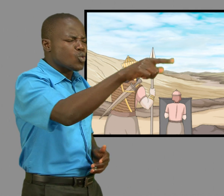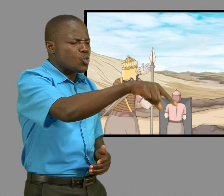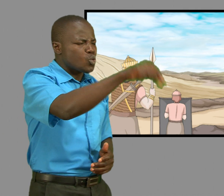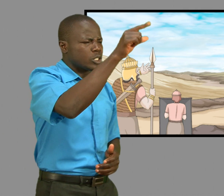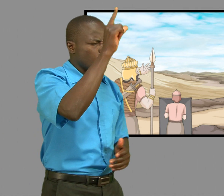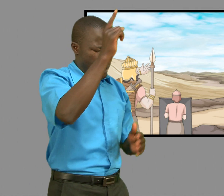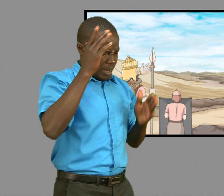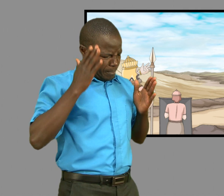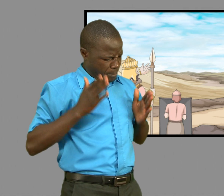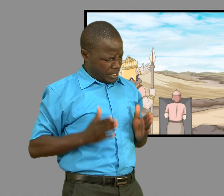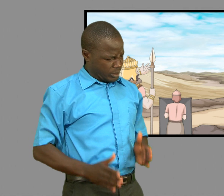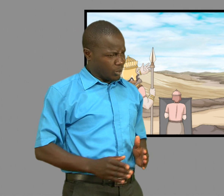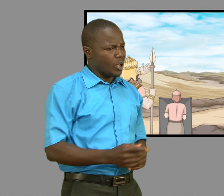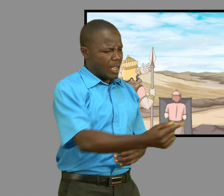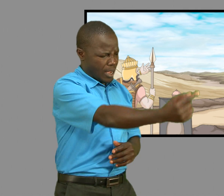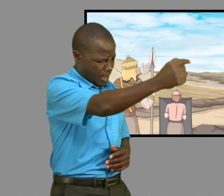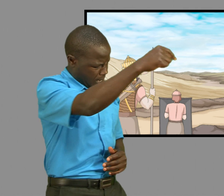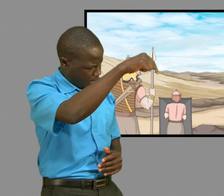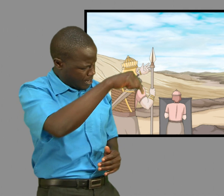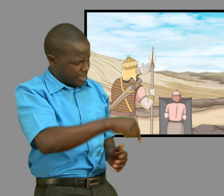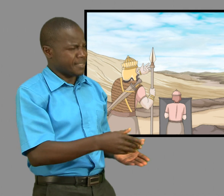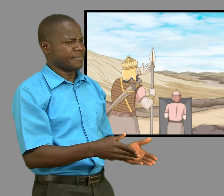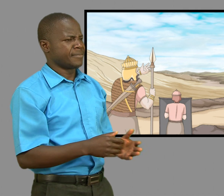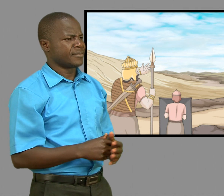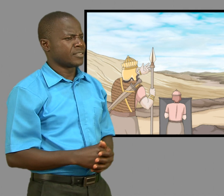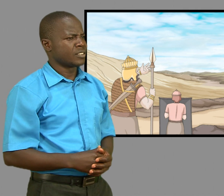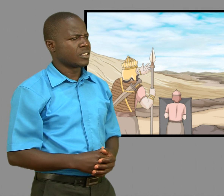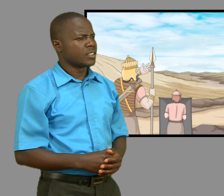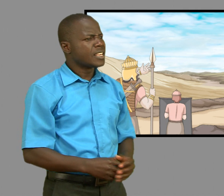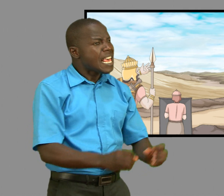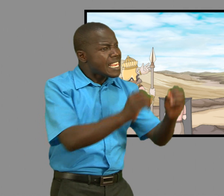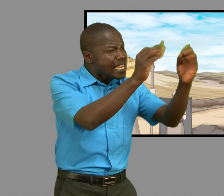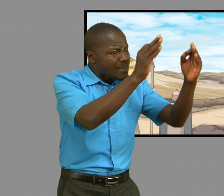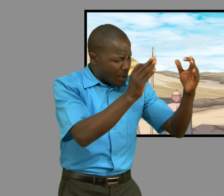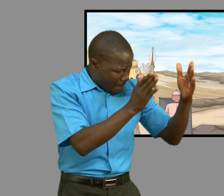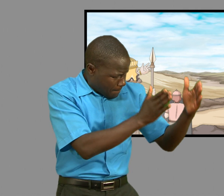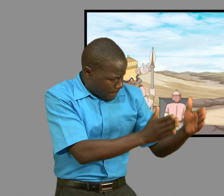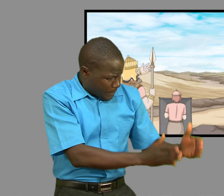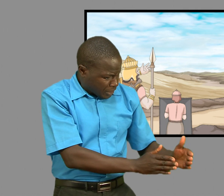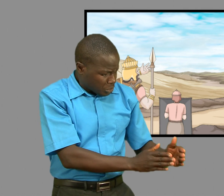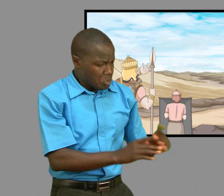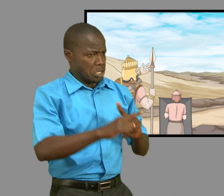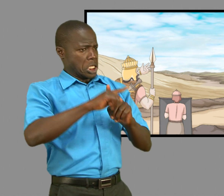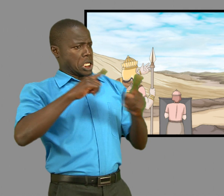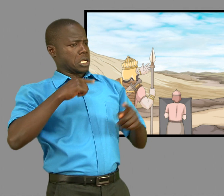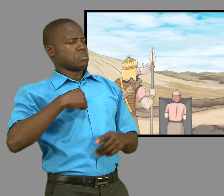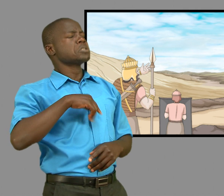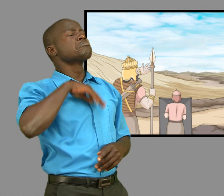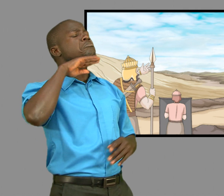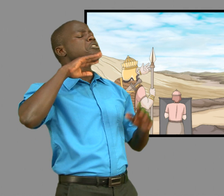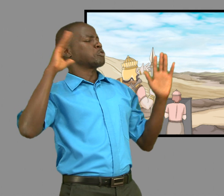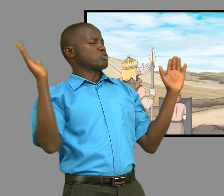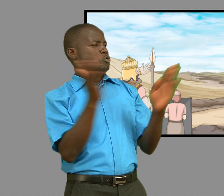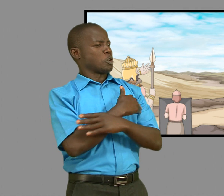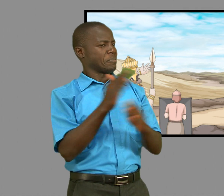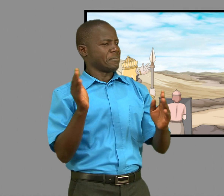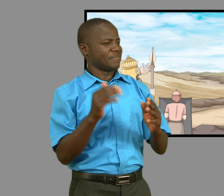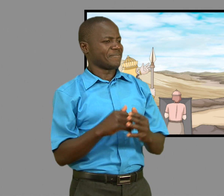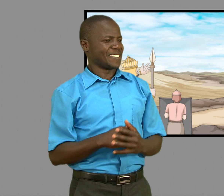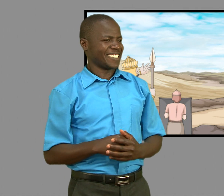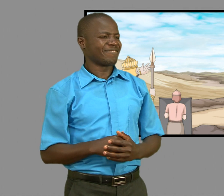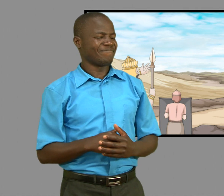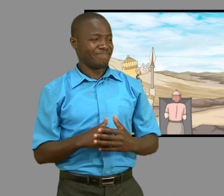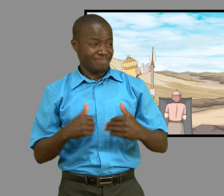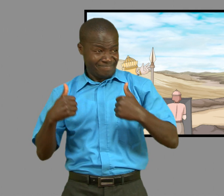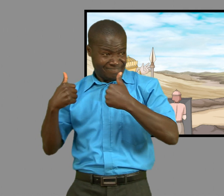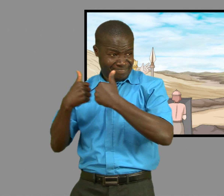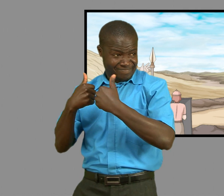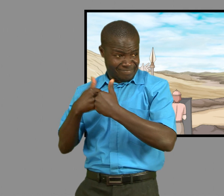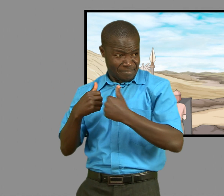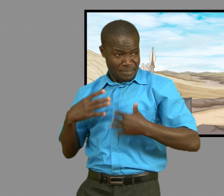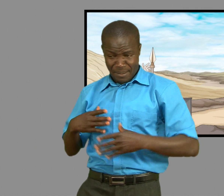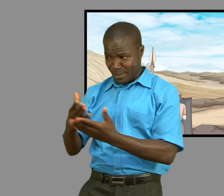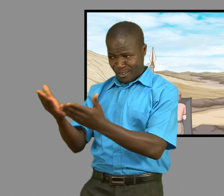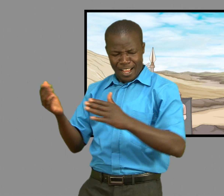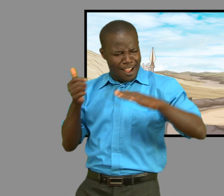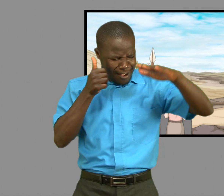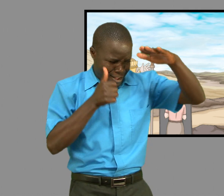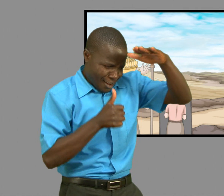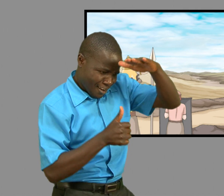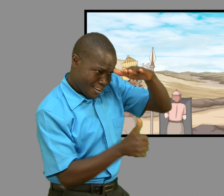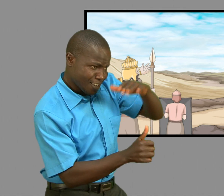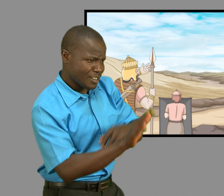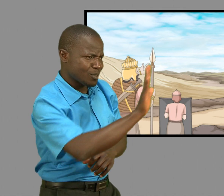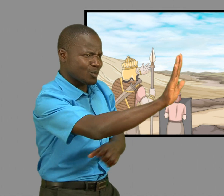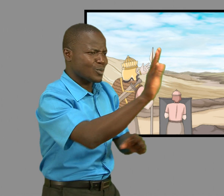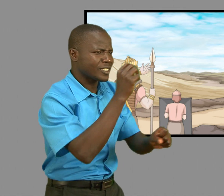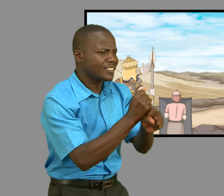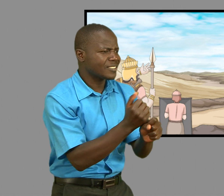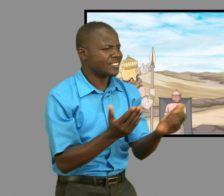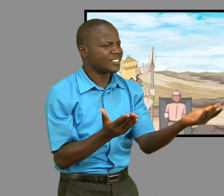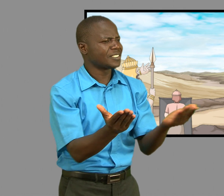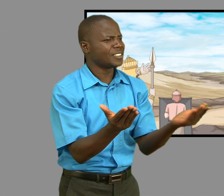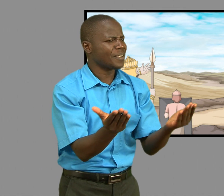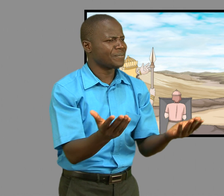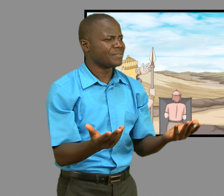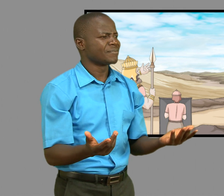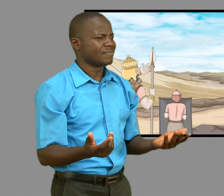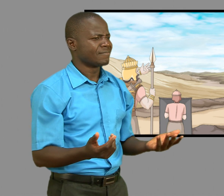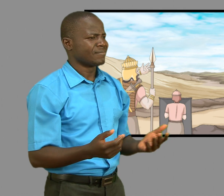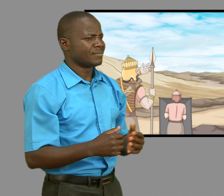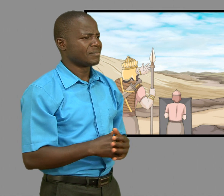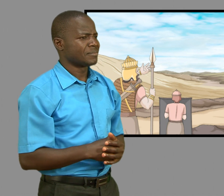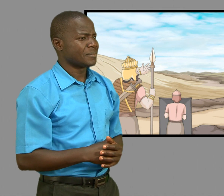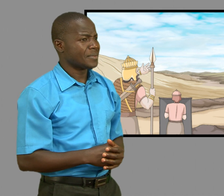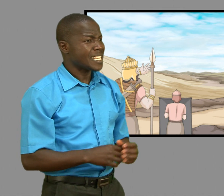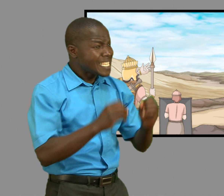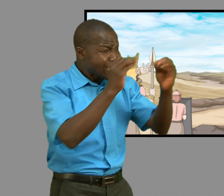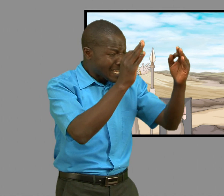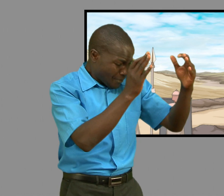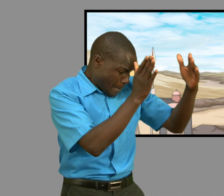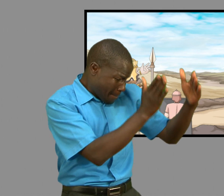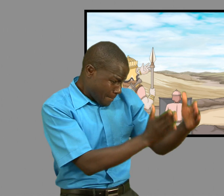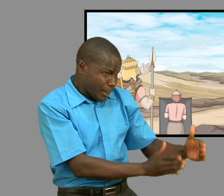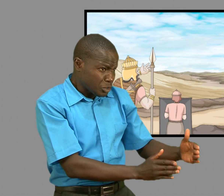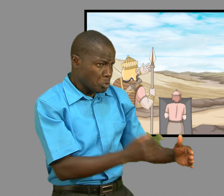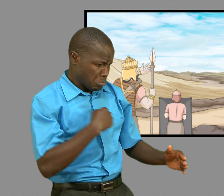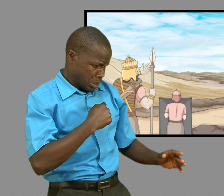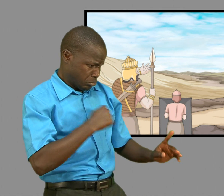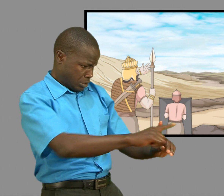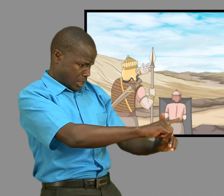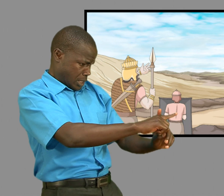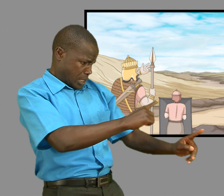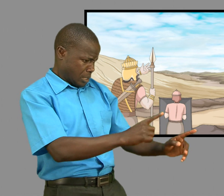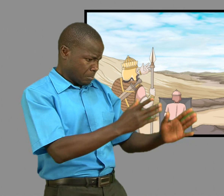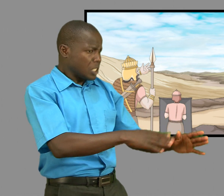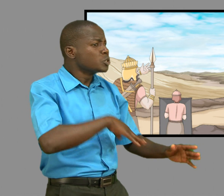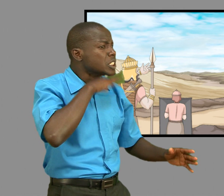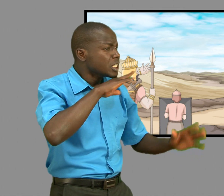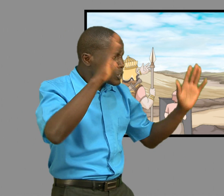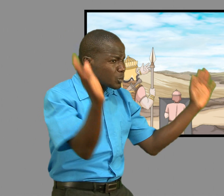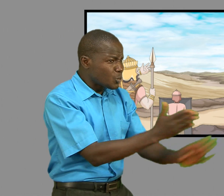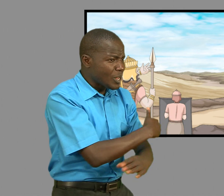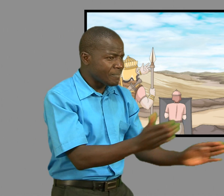If he is able to fight me and kill me, then we will be your servants.